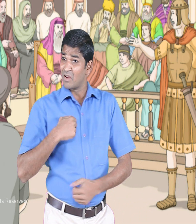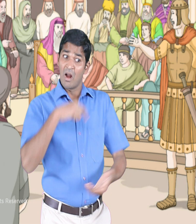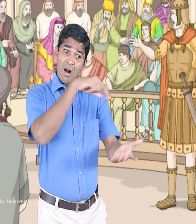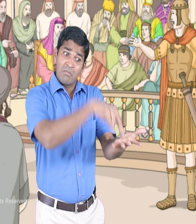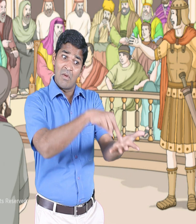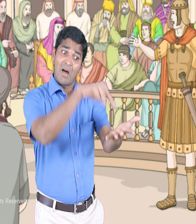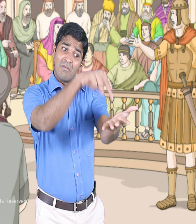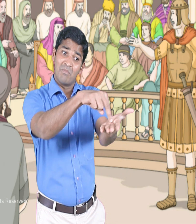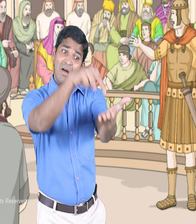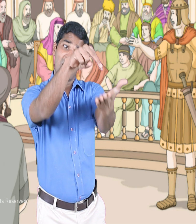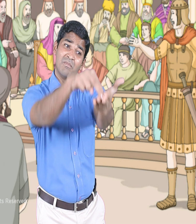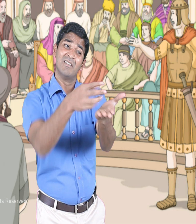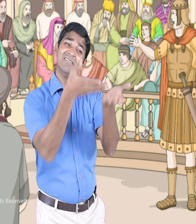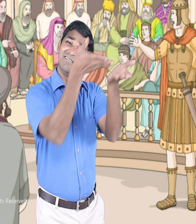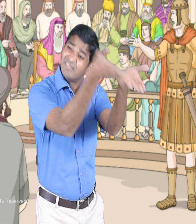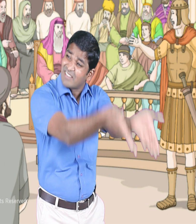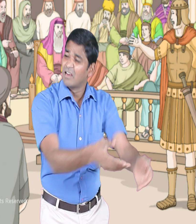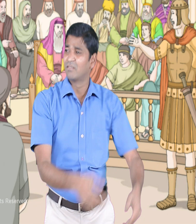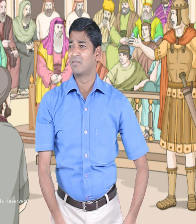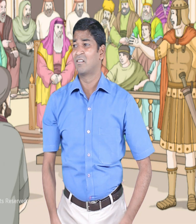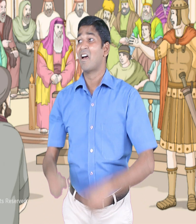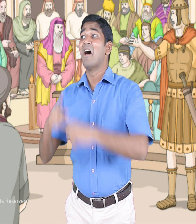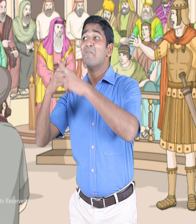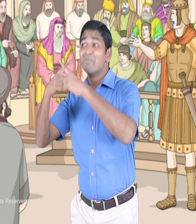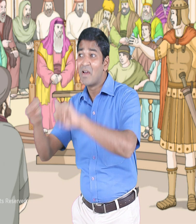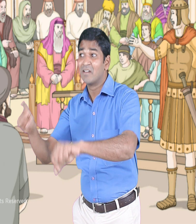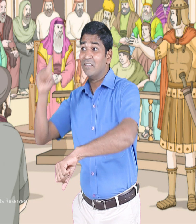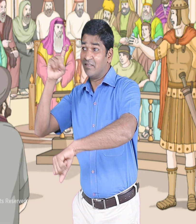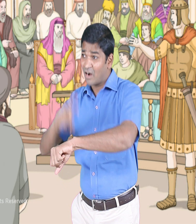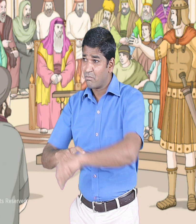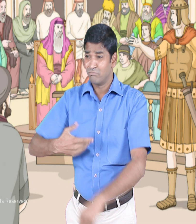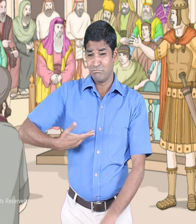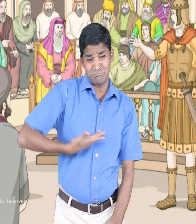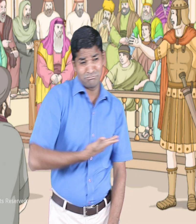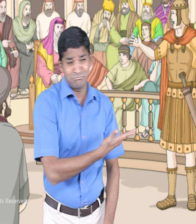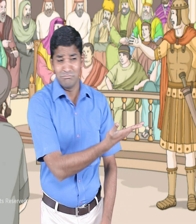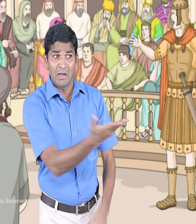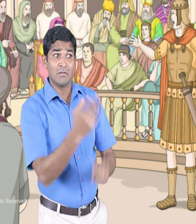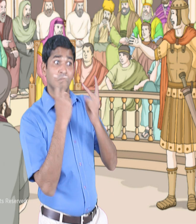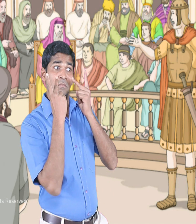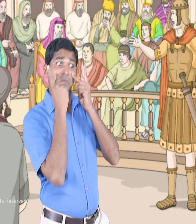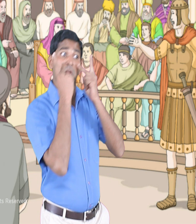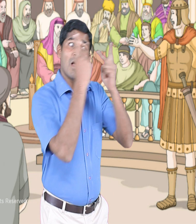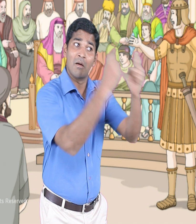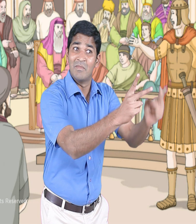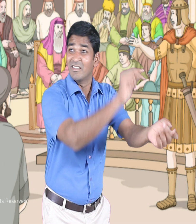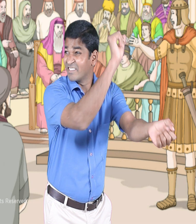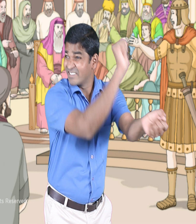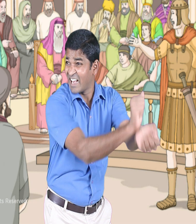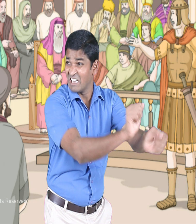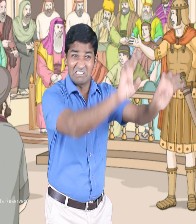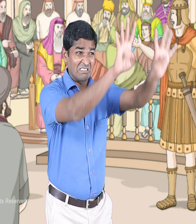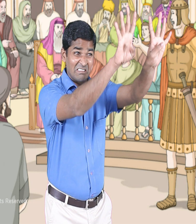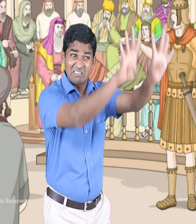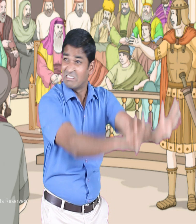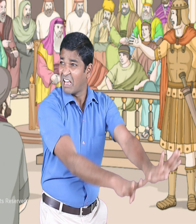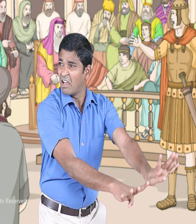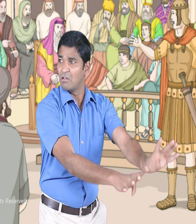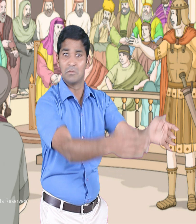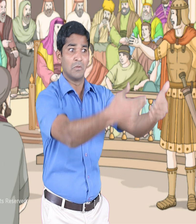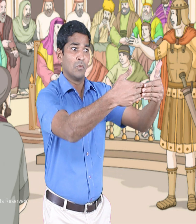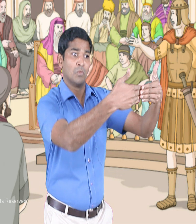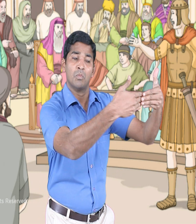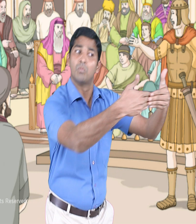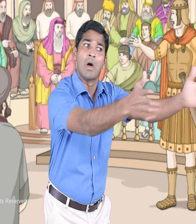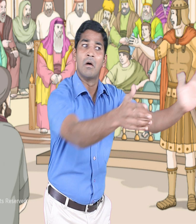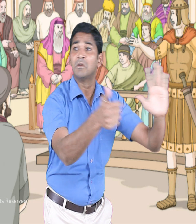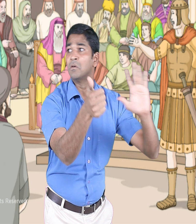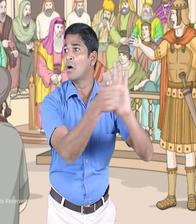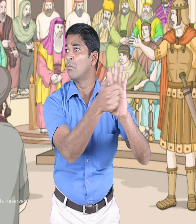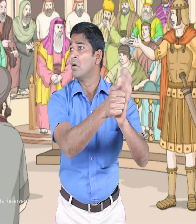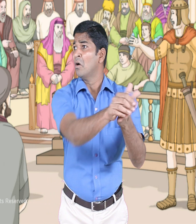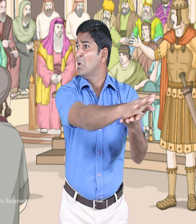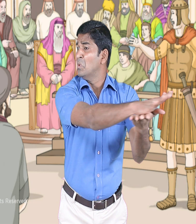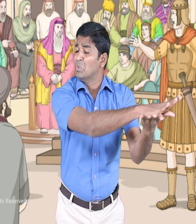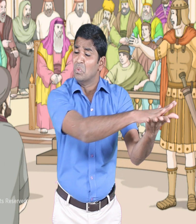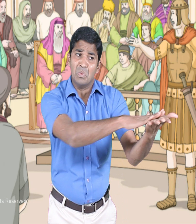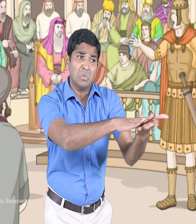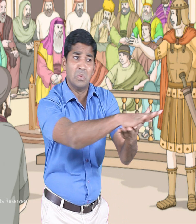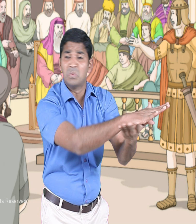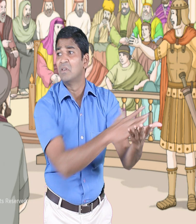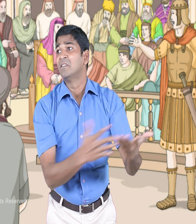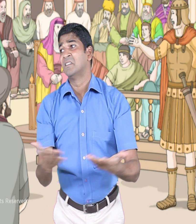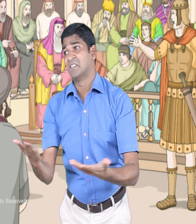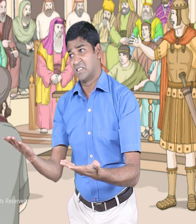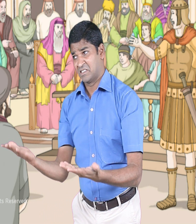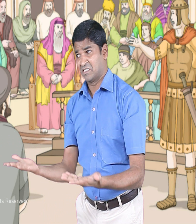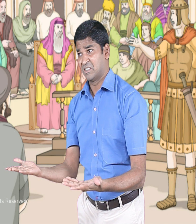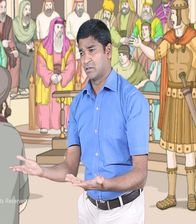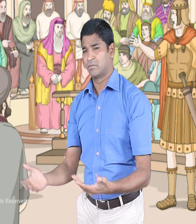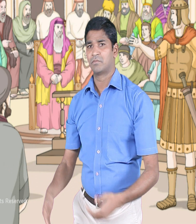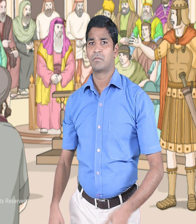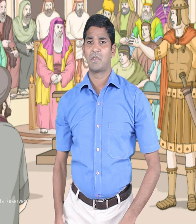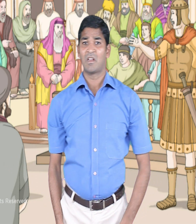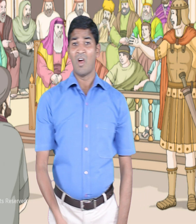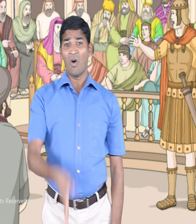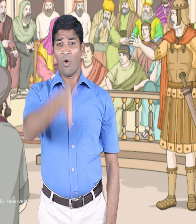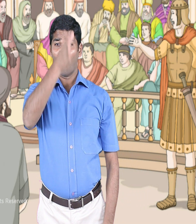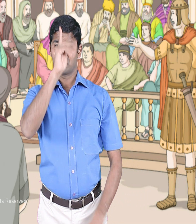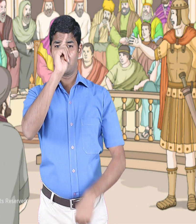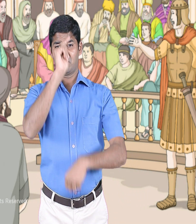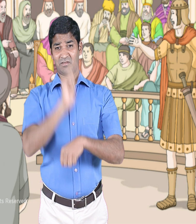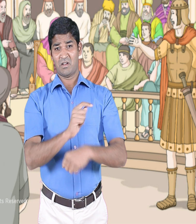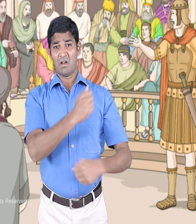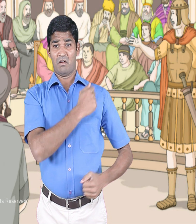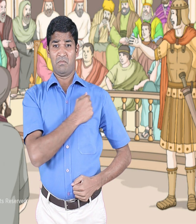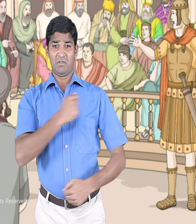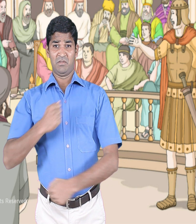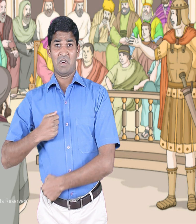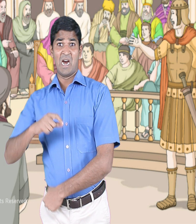but when we opened them, we found no one inside.”